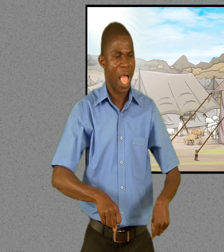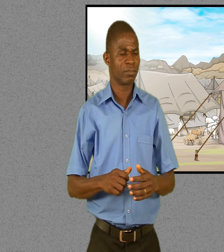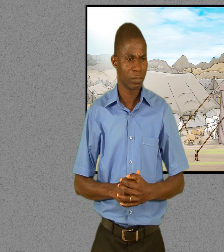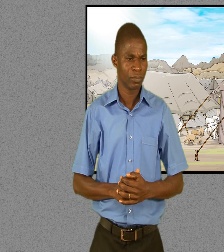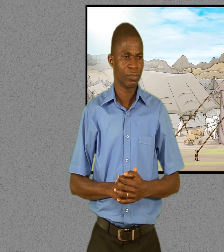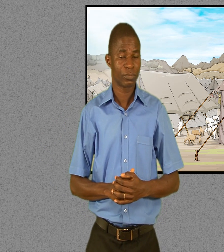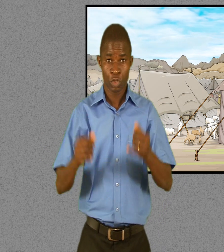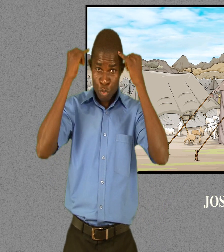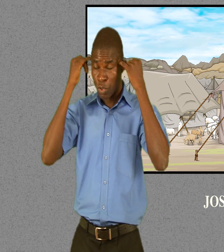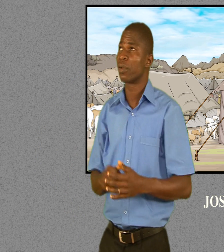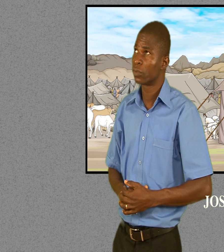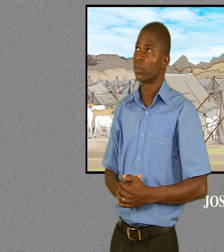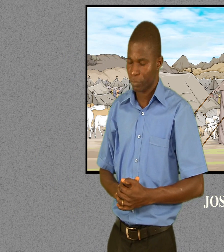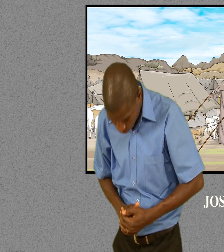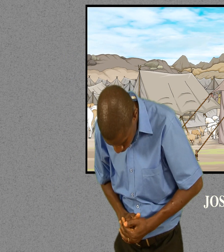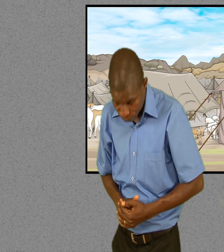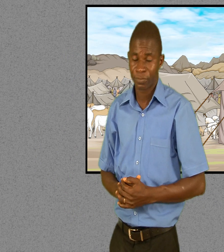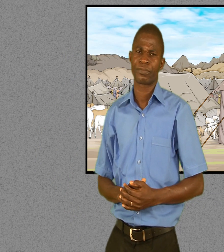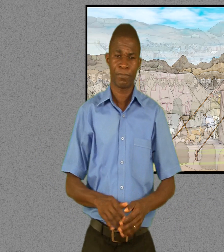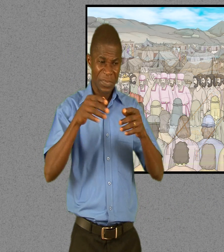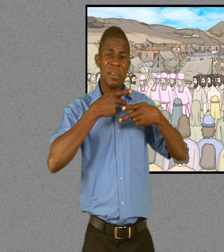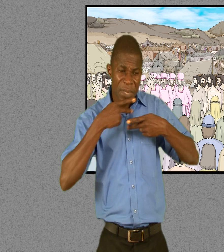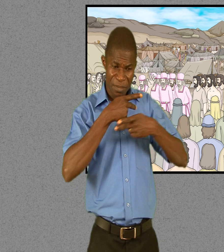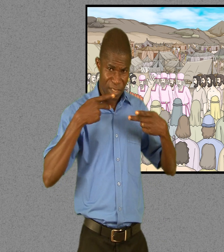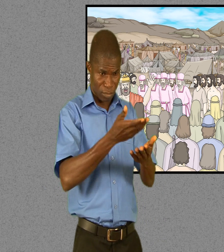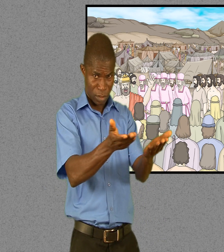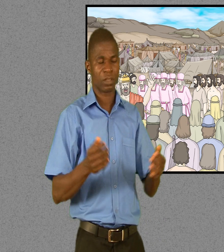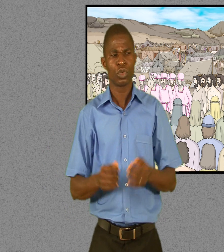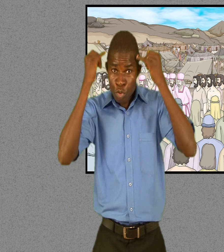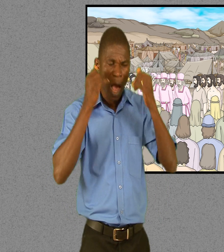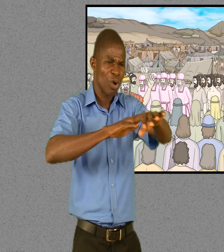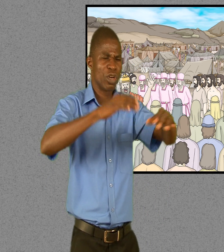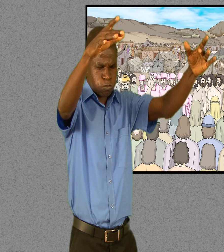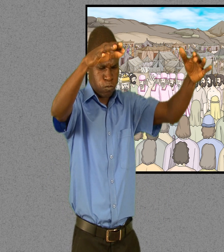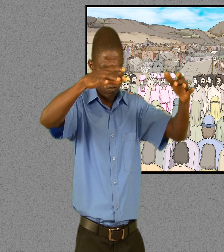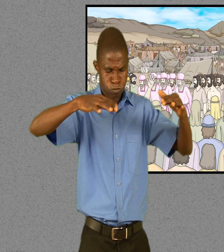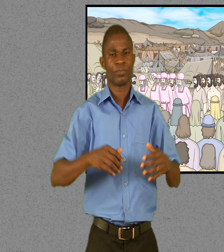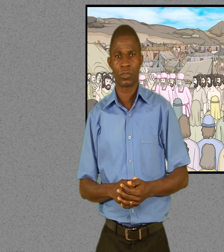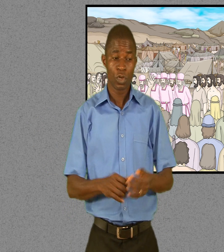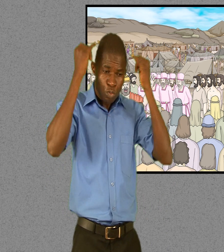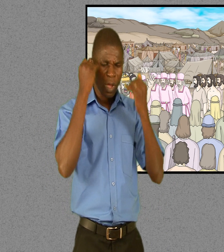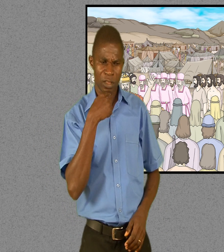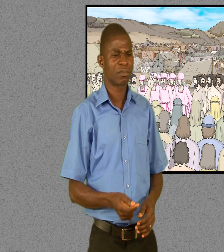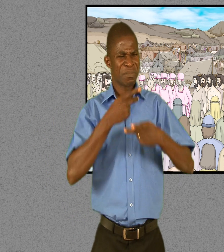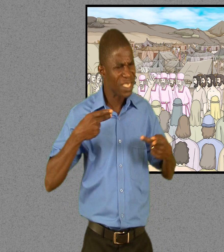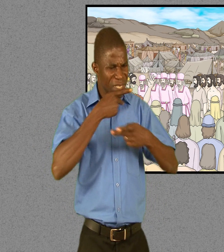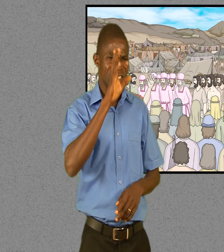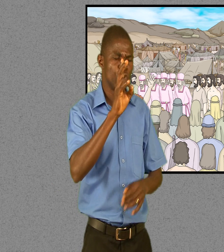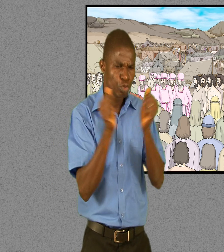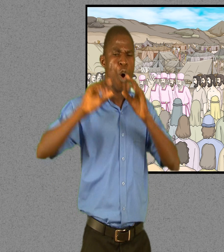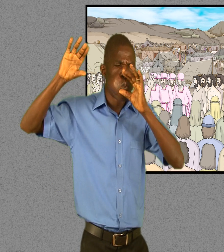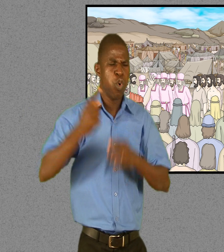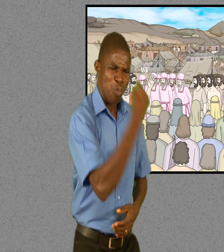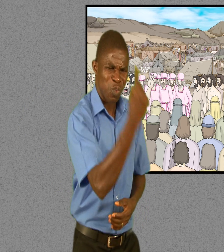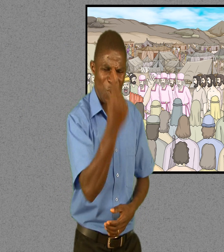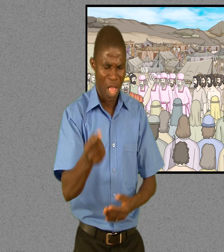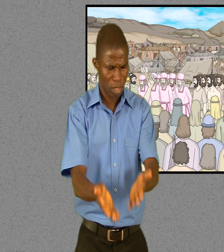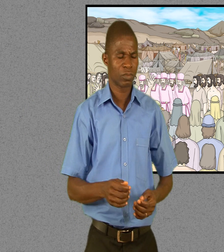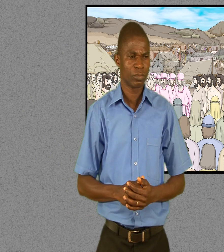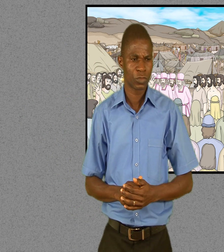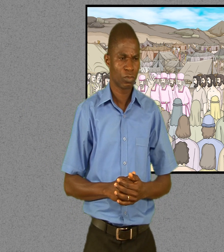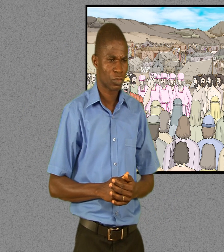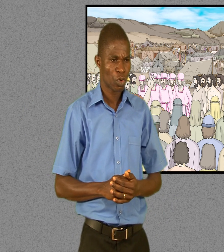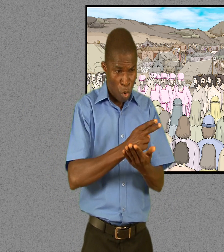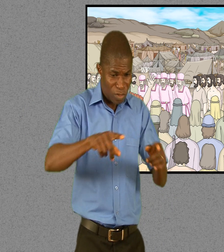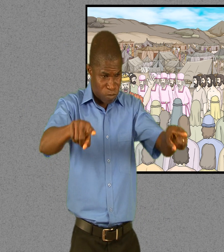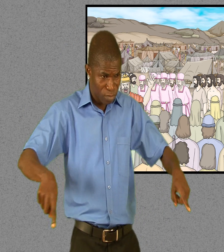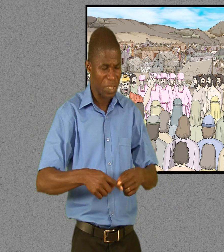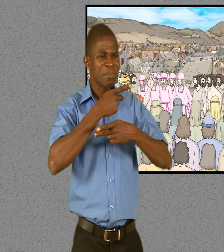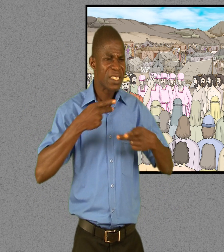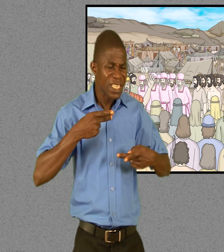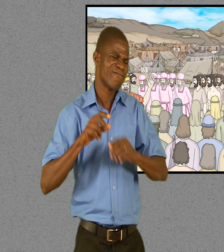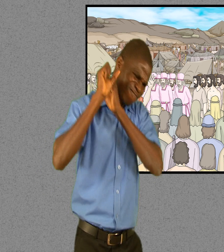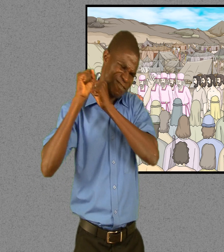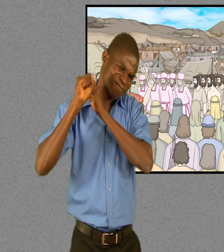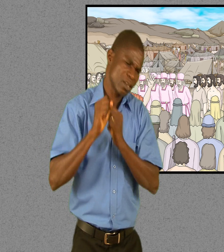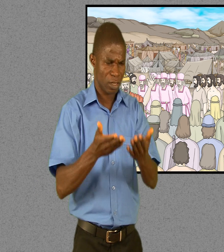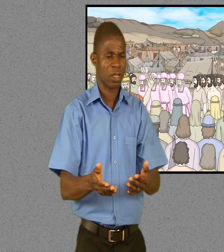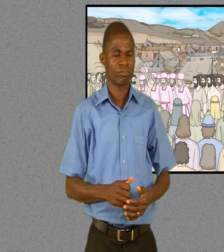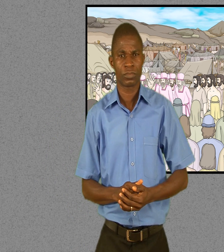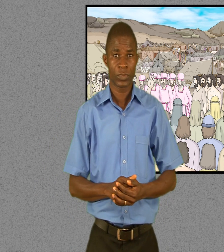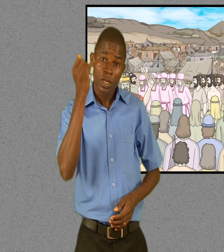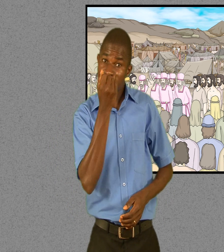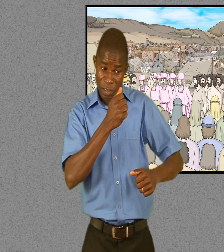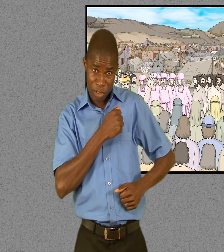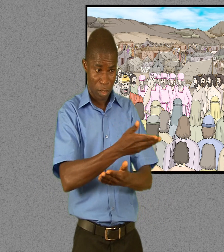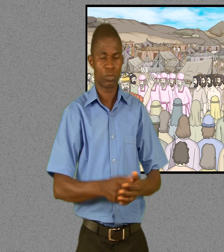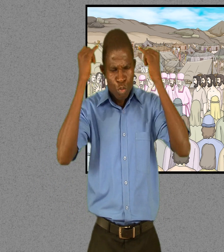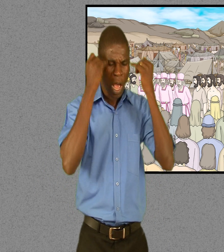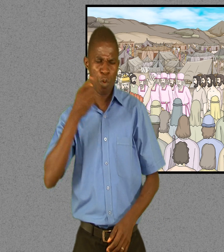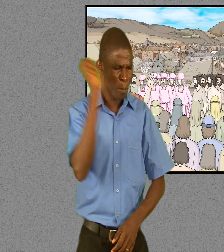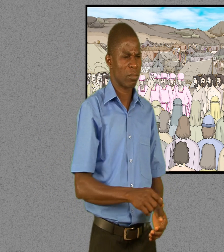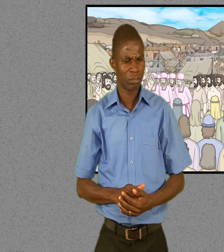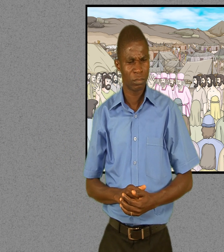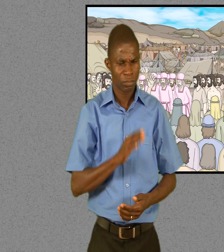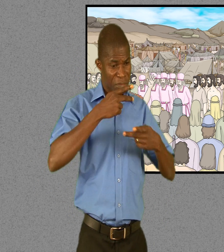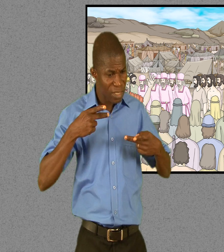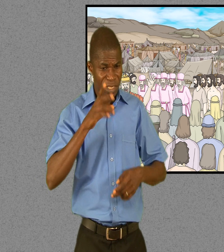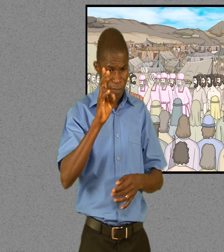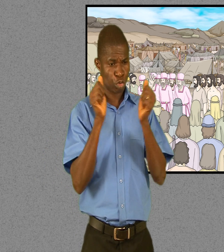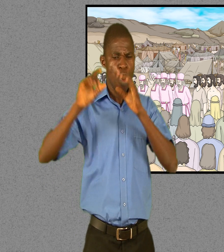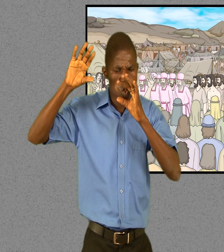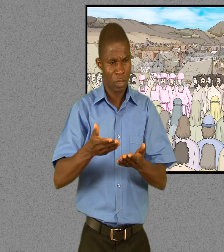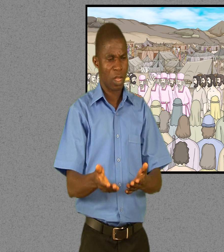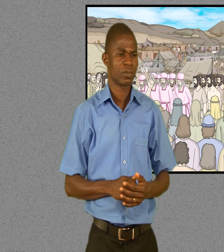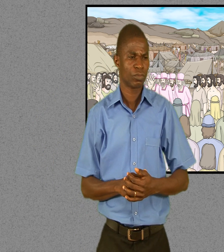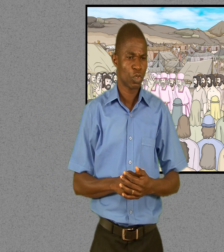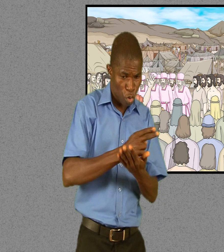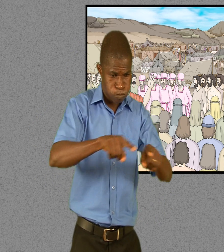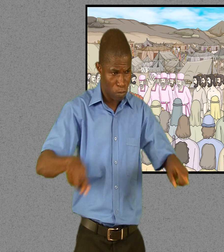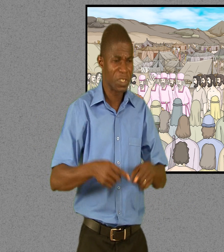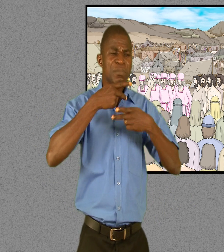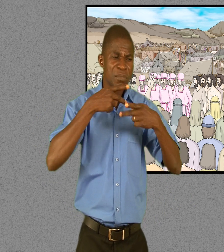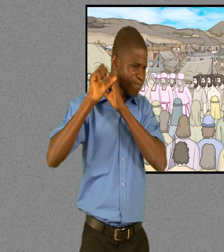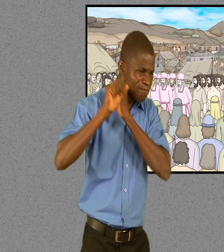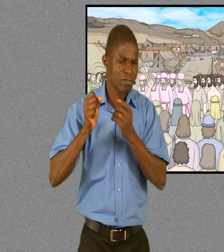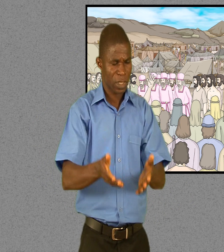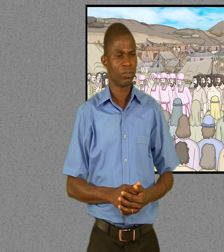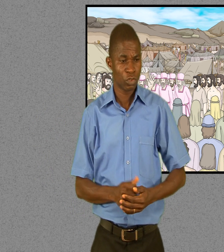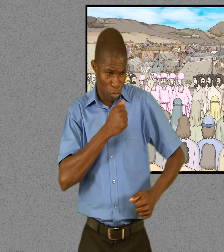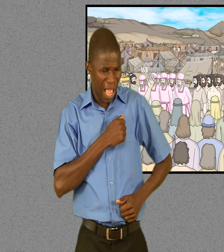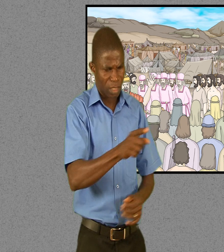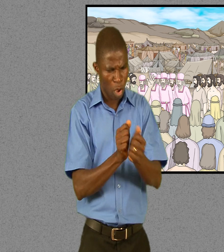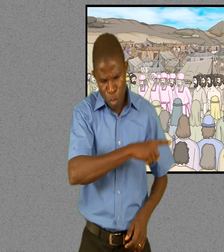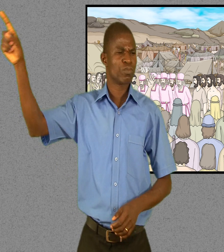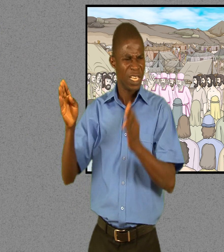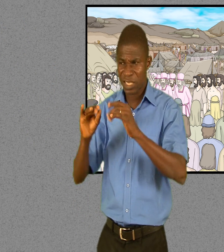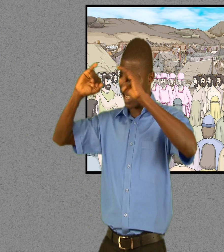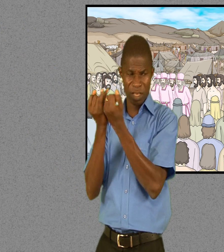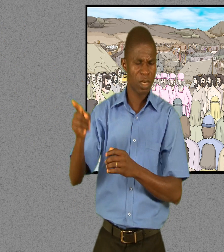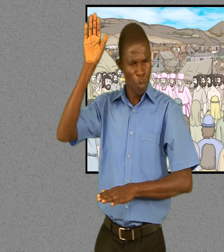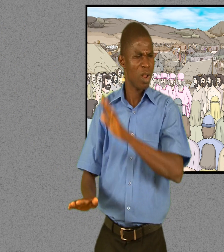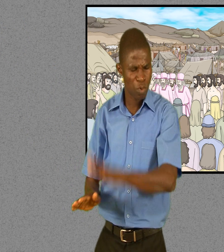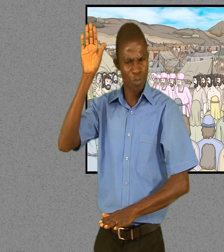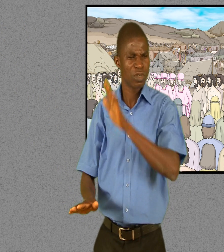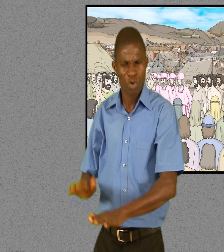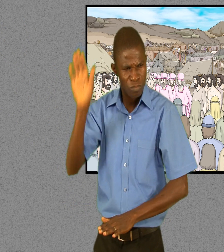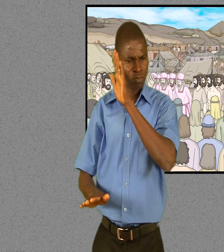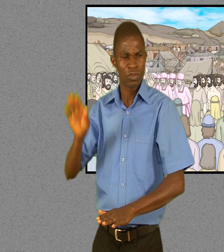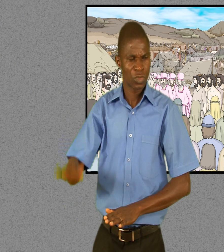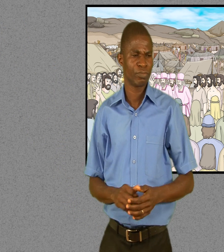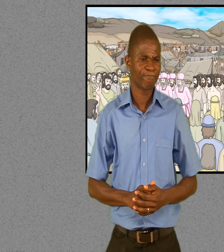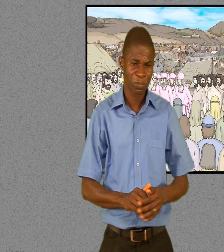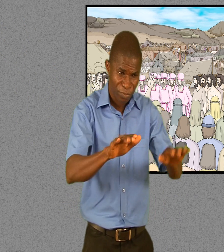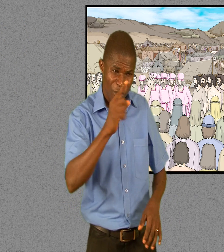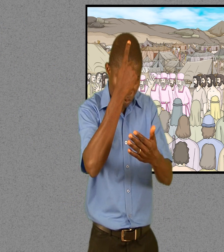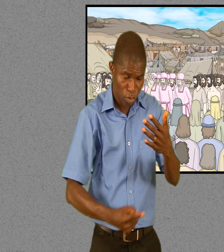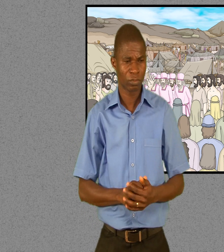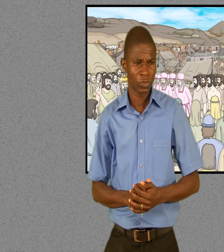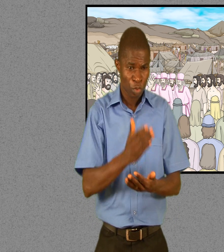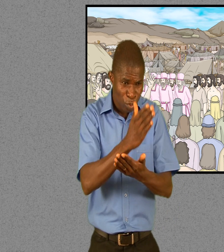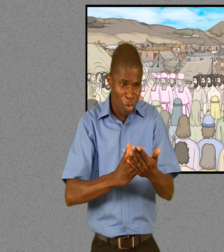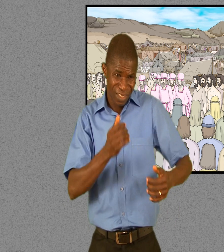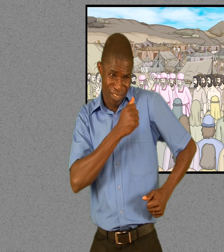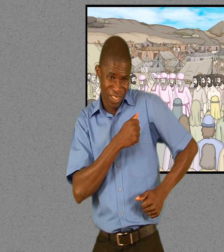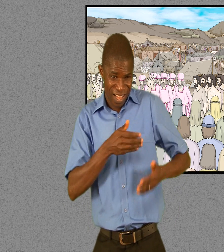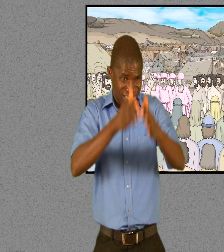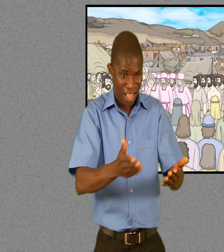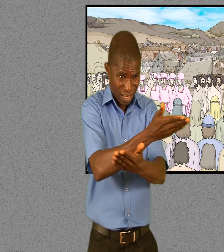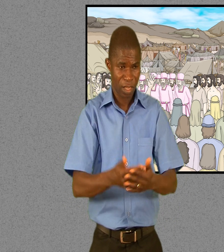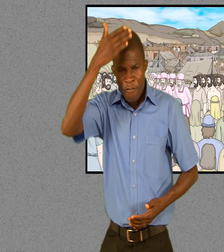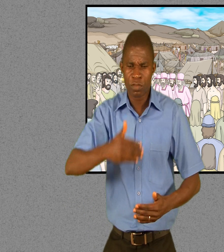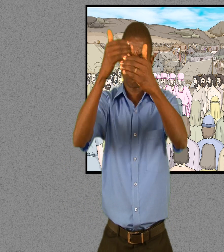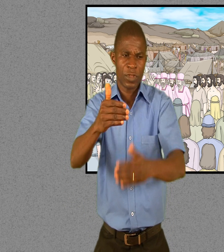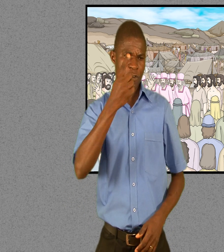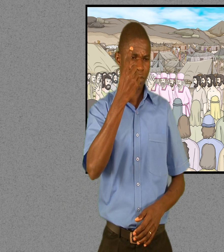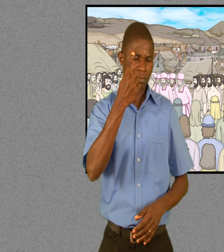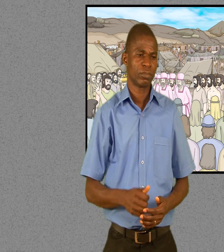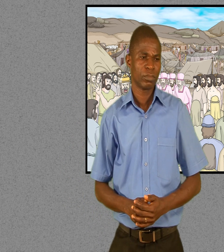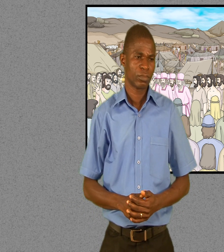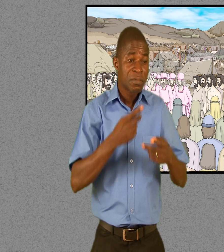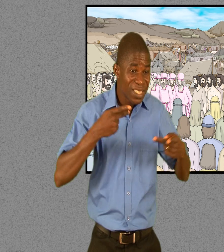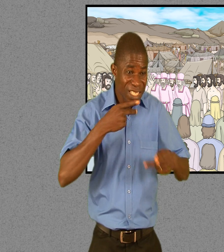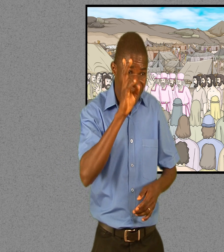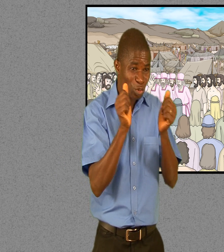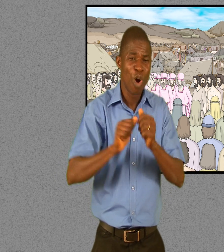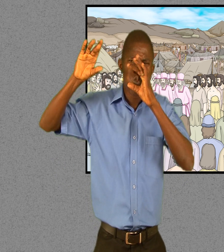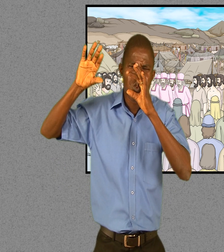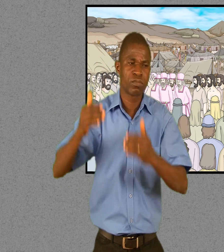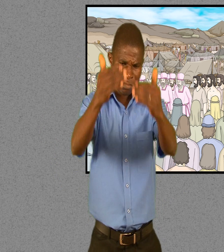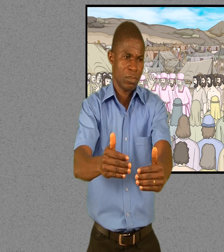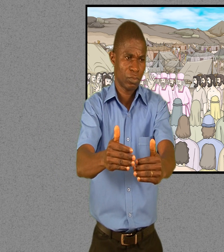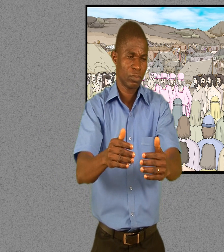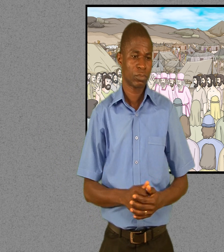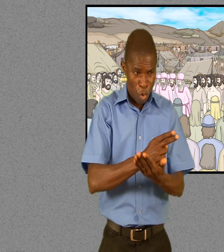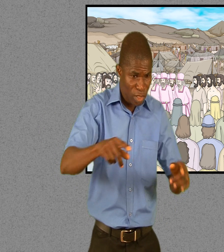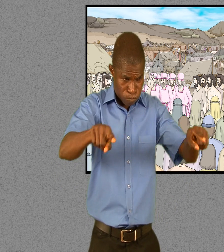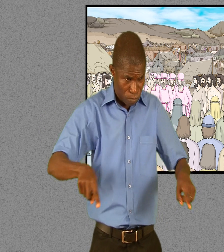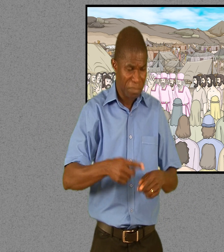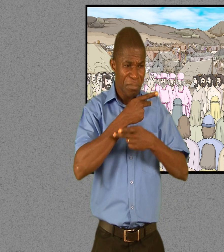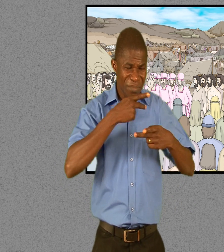So Joshua son of Nun summoned the priests and said, “Take up the ark of the covenant and have seven priests carry seven rams’ horns in front of the ark of the LORD.”